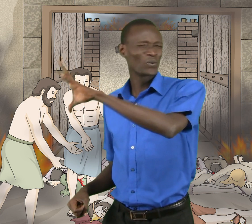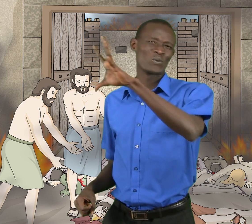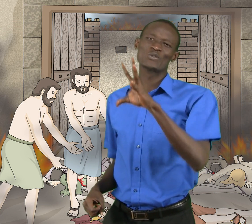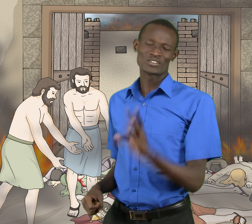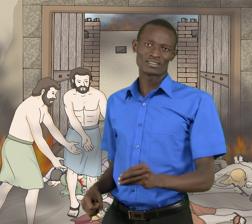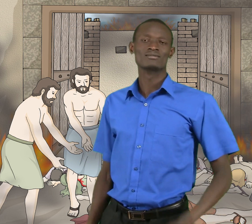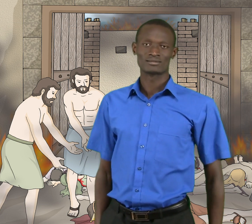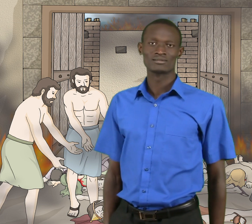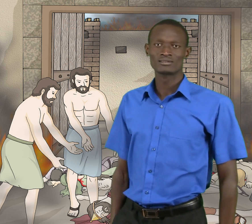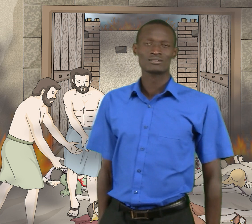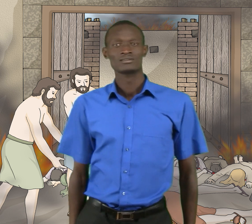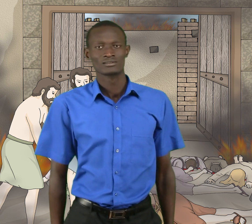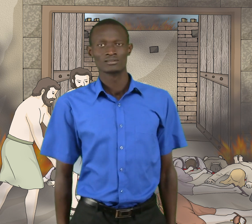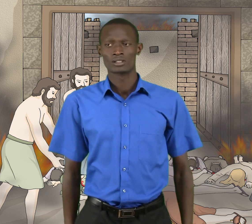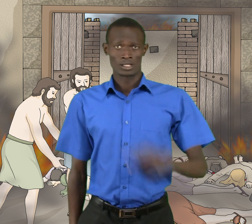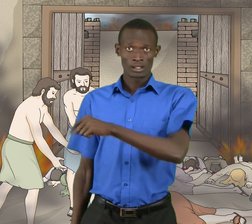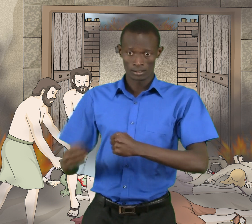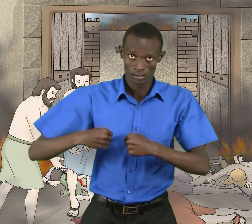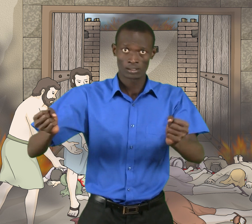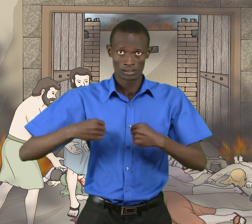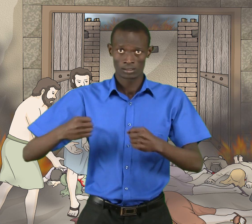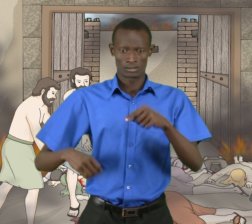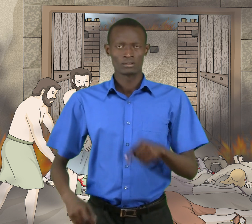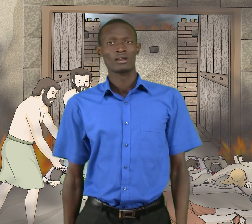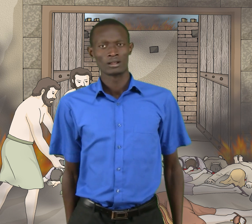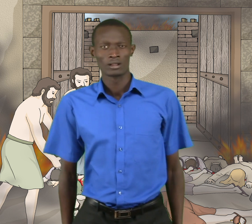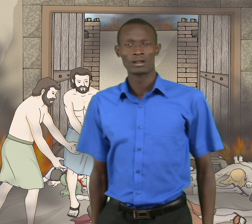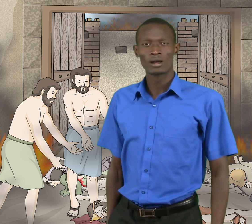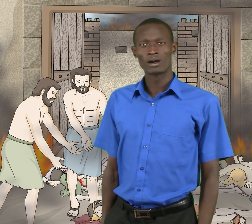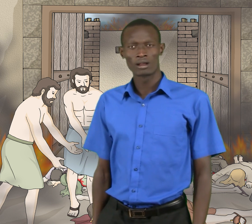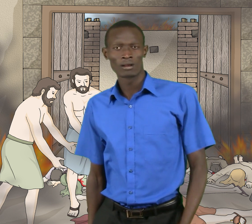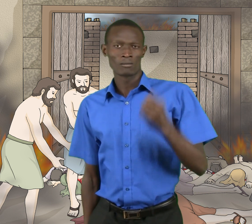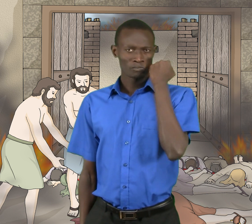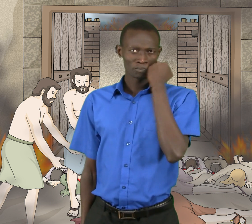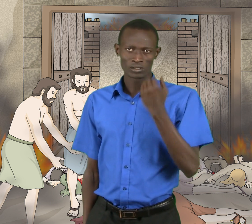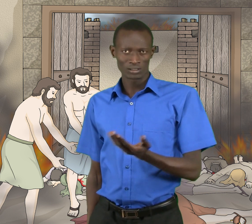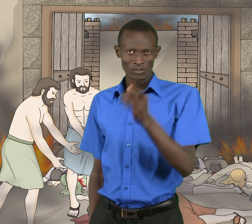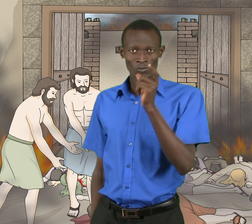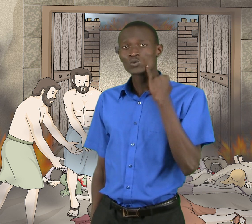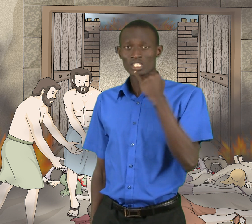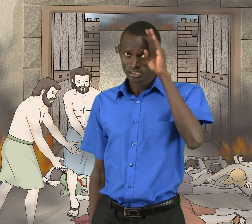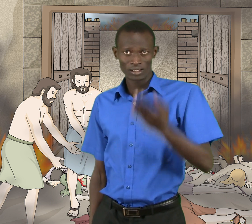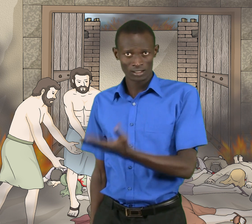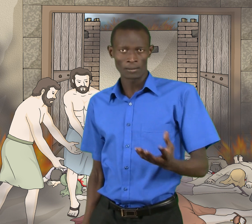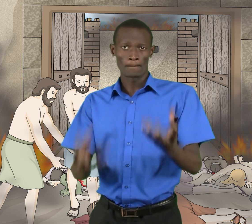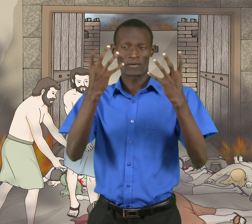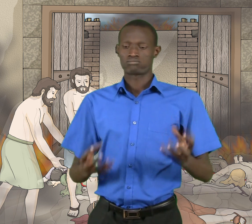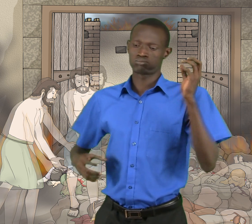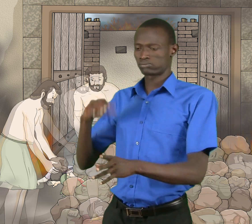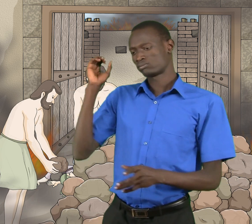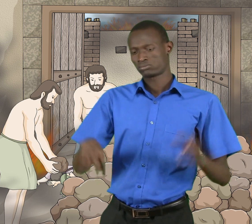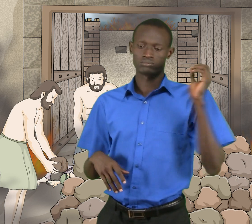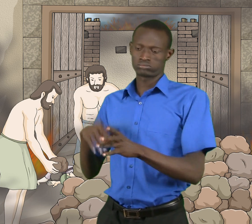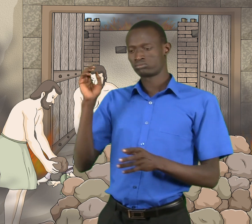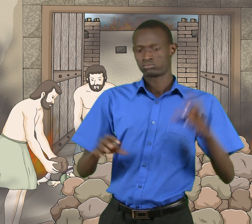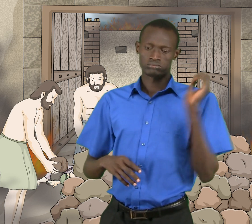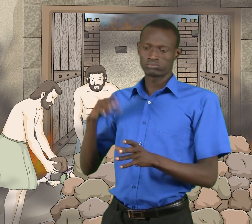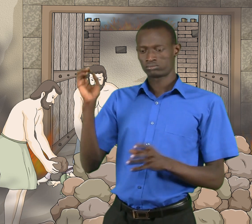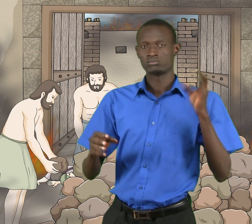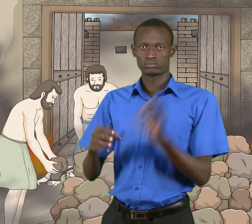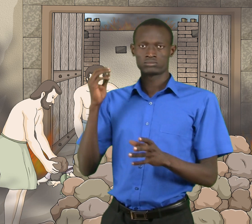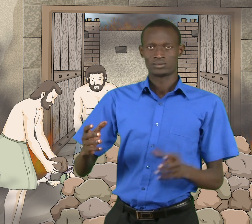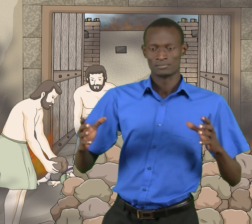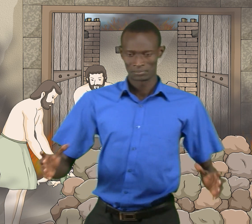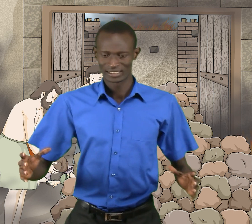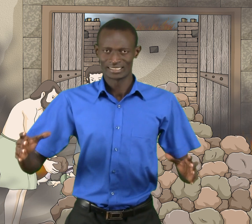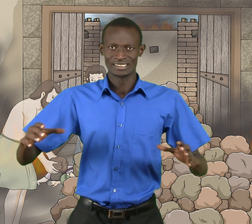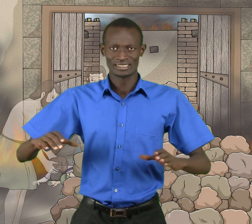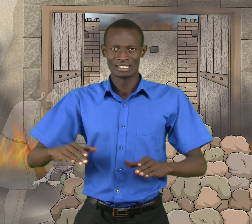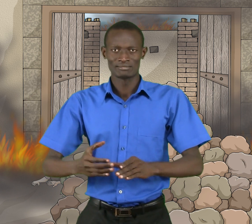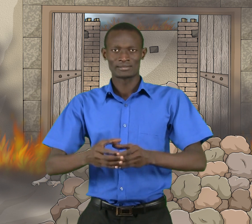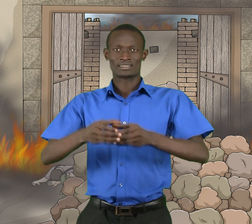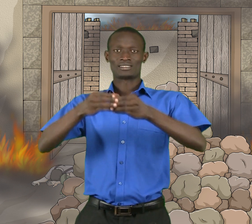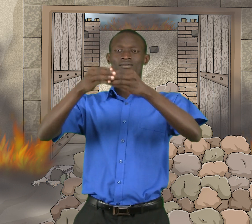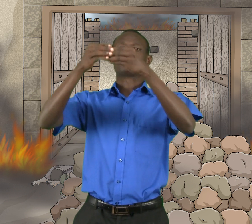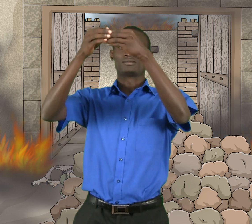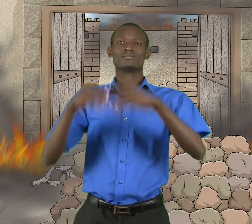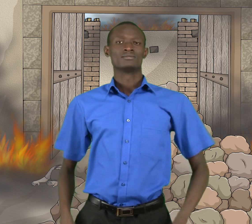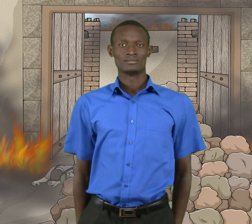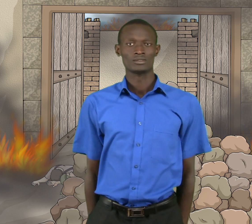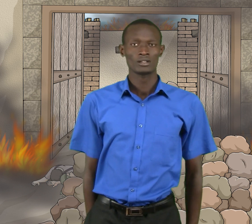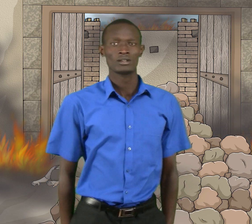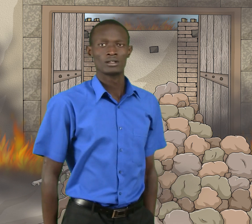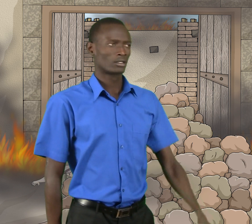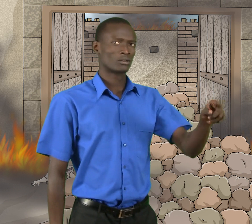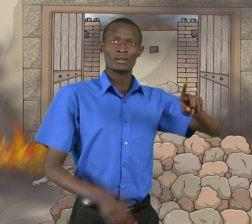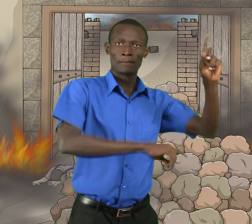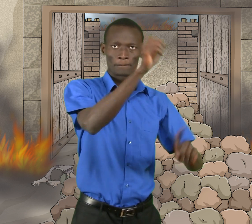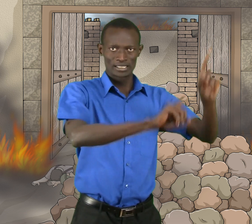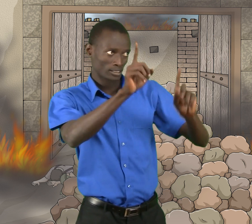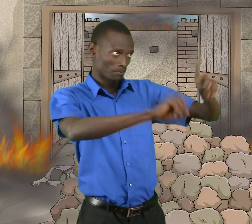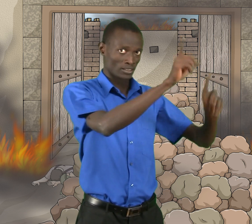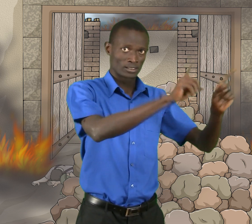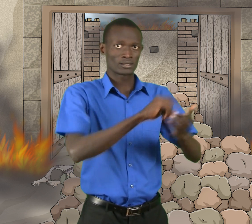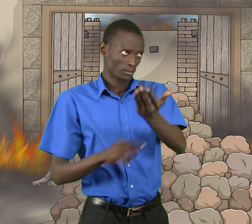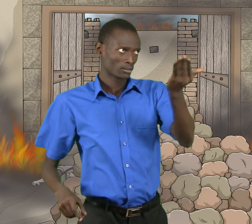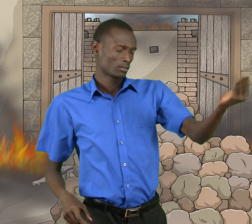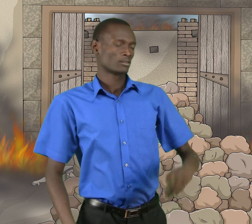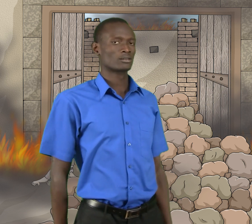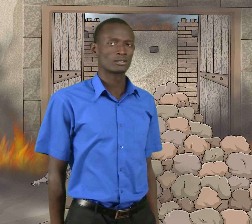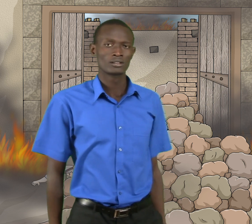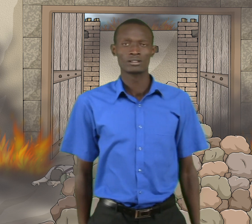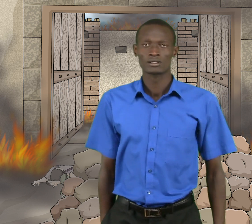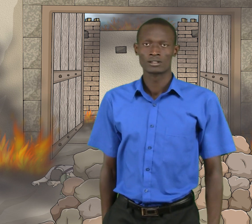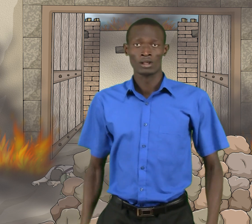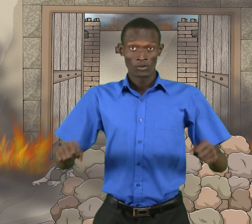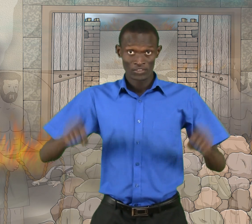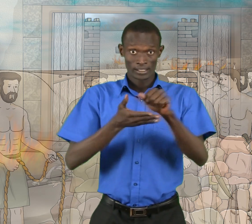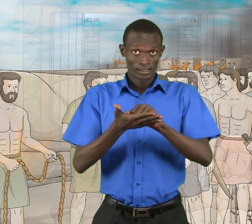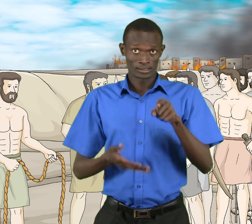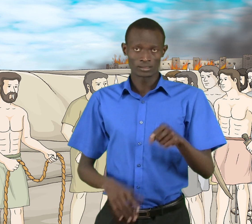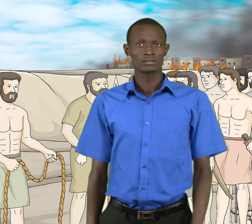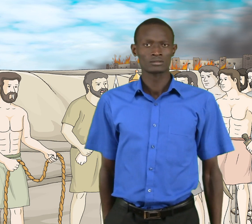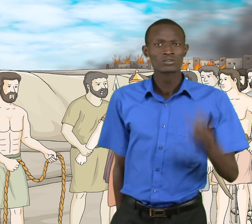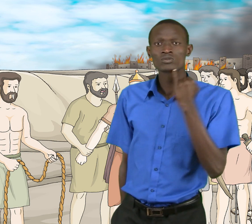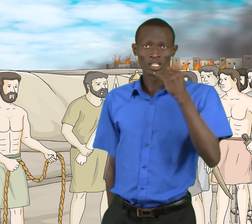So Joshua burned Ai and made it a permanent heap of ruins, a desolation to this day.